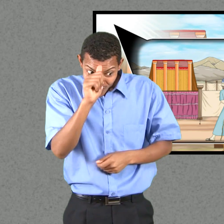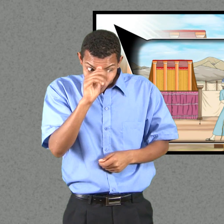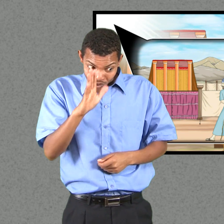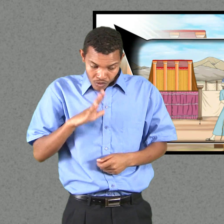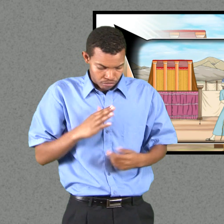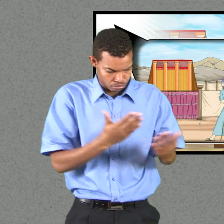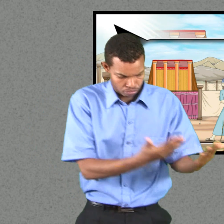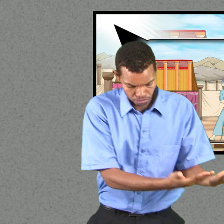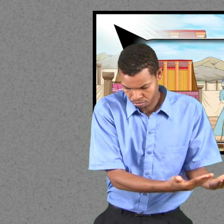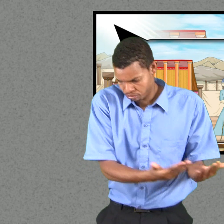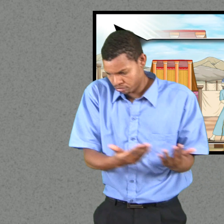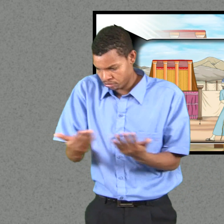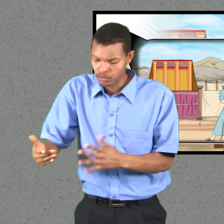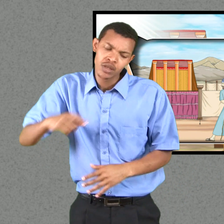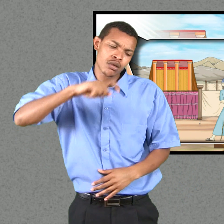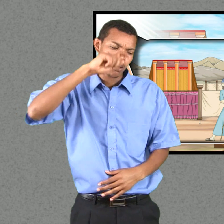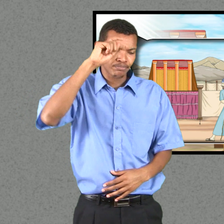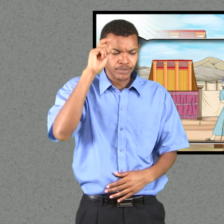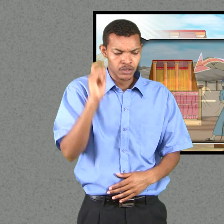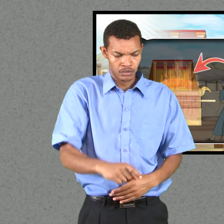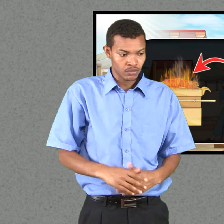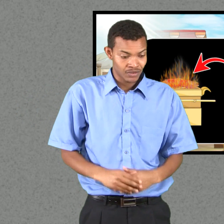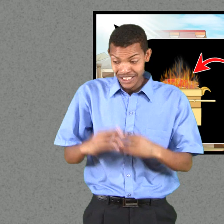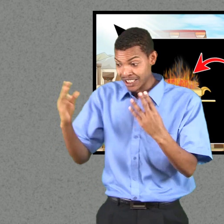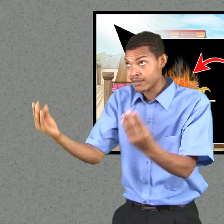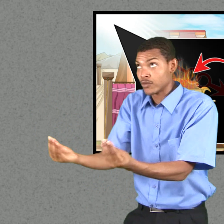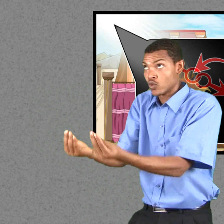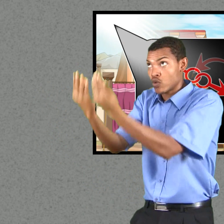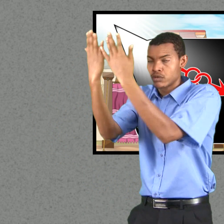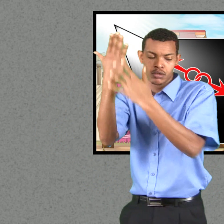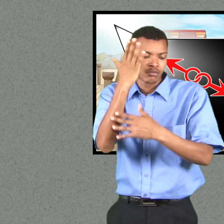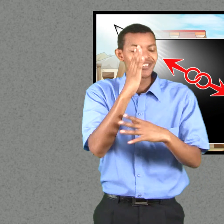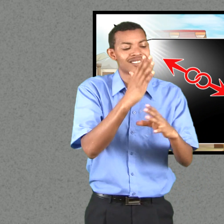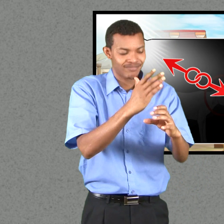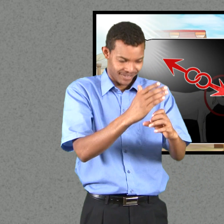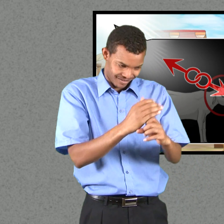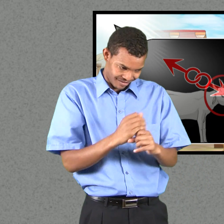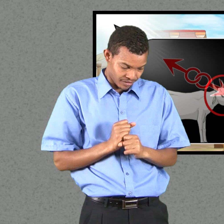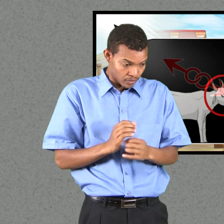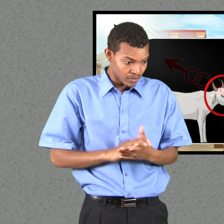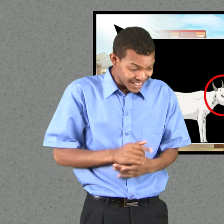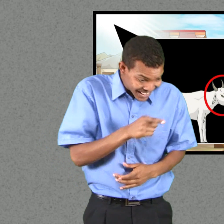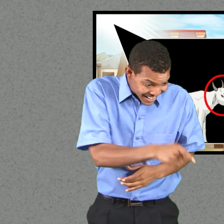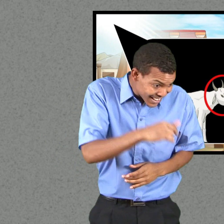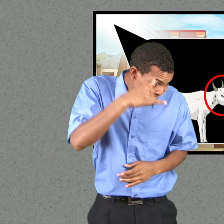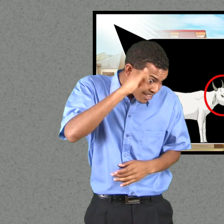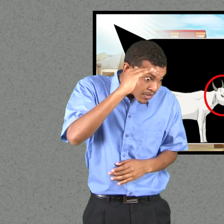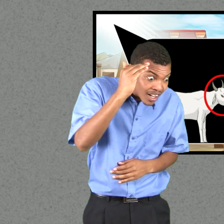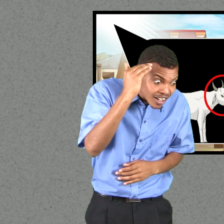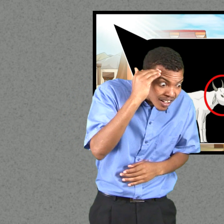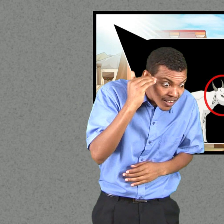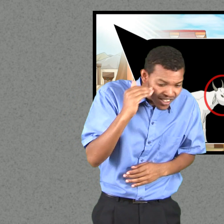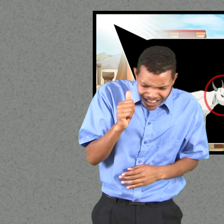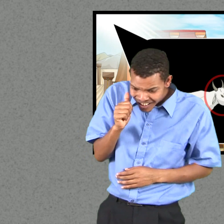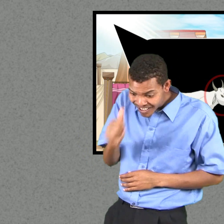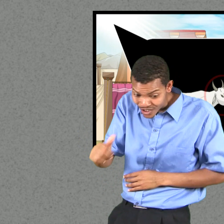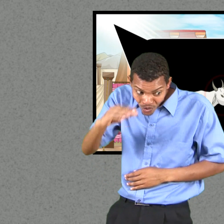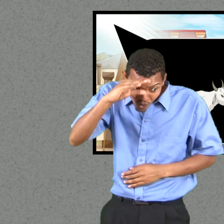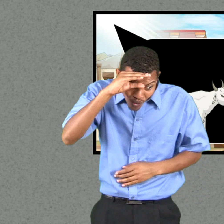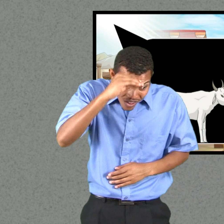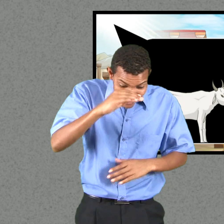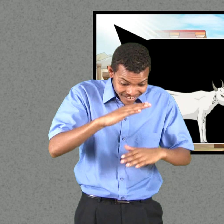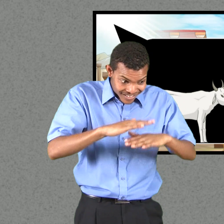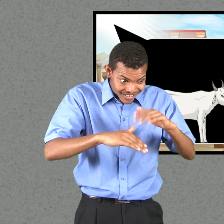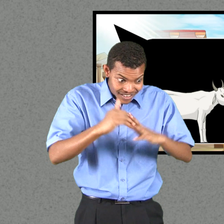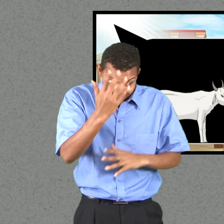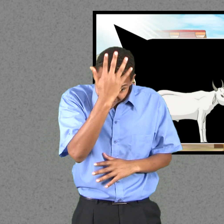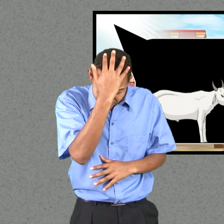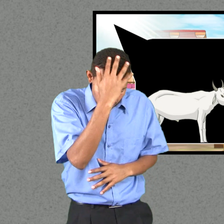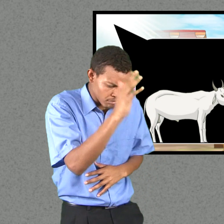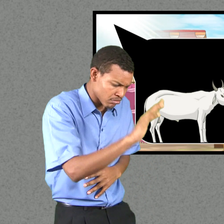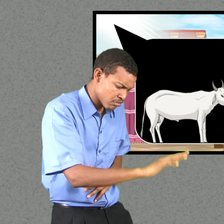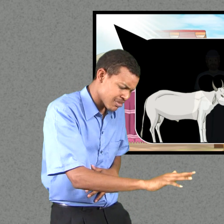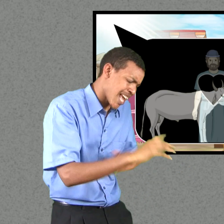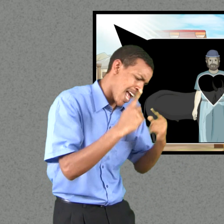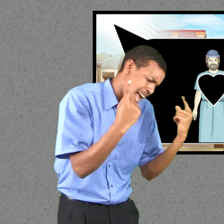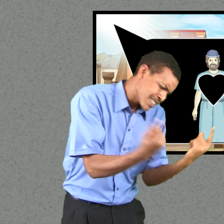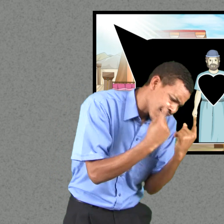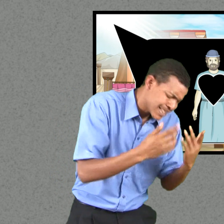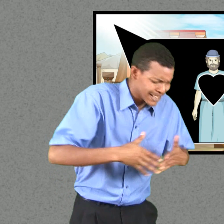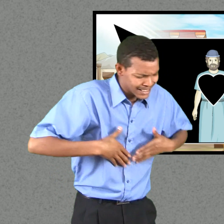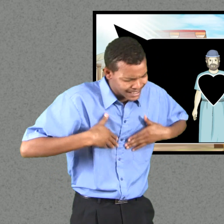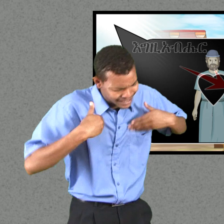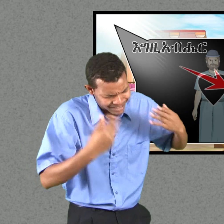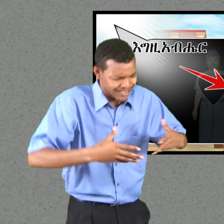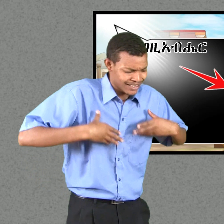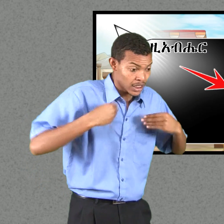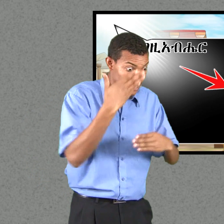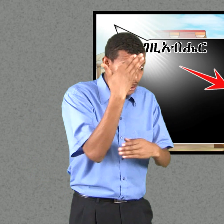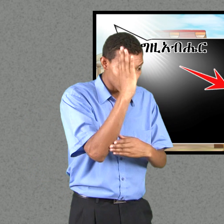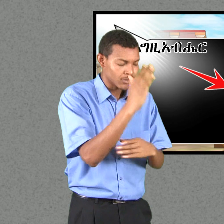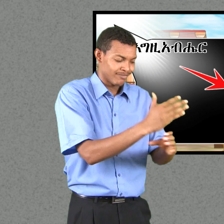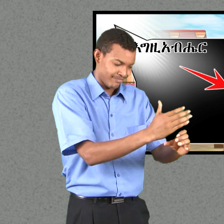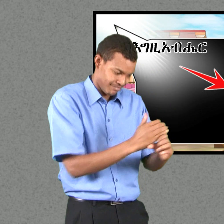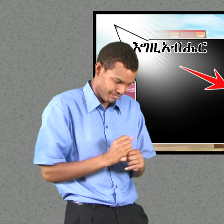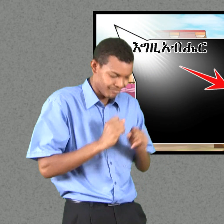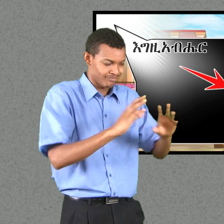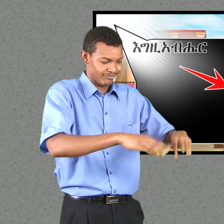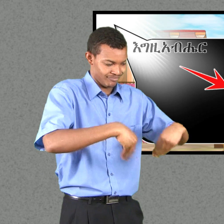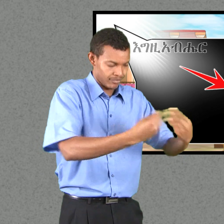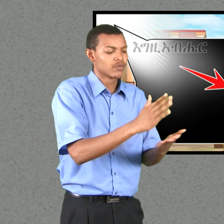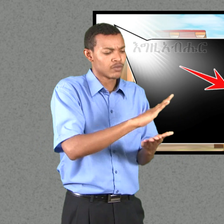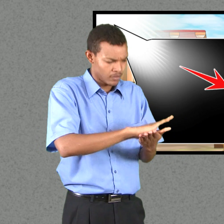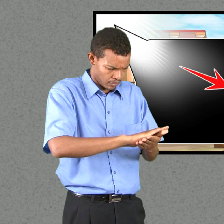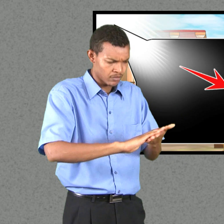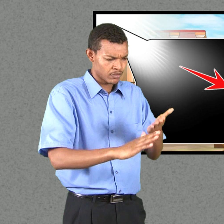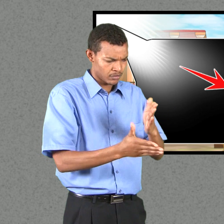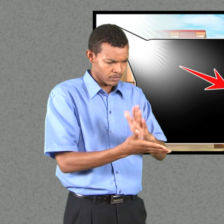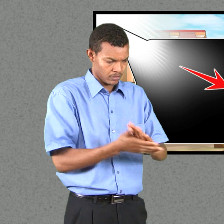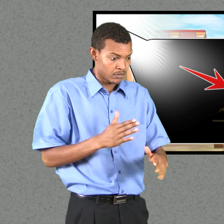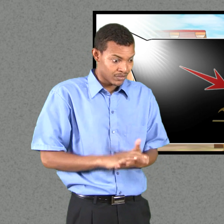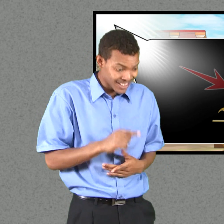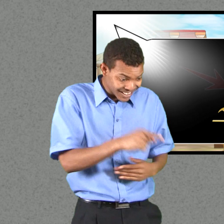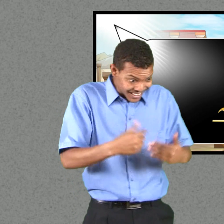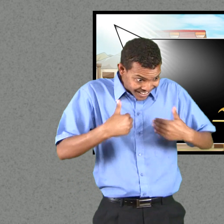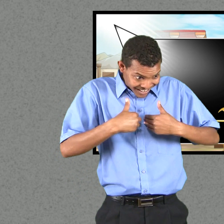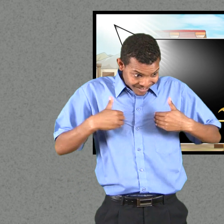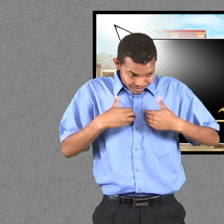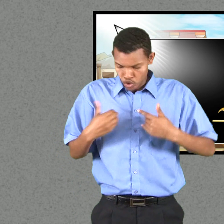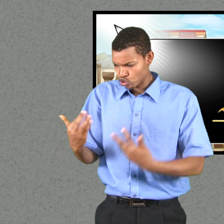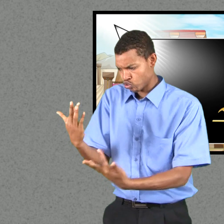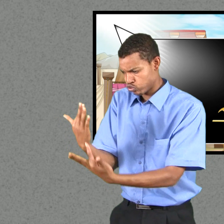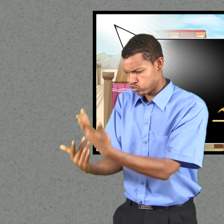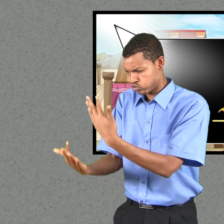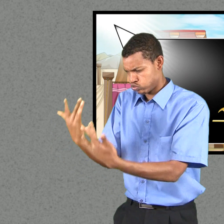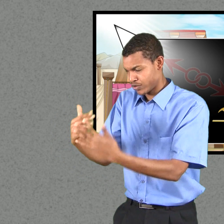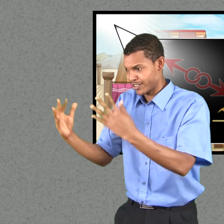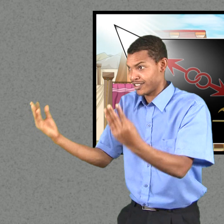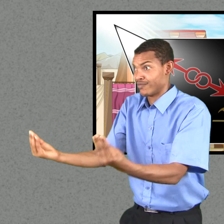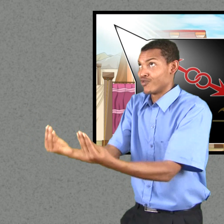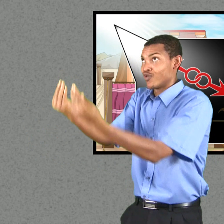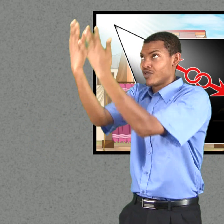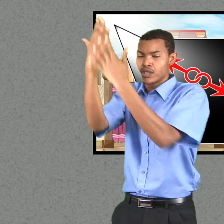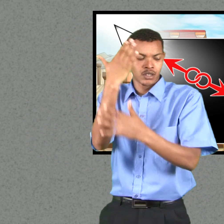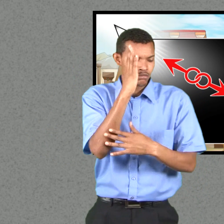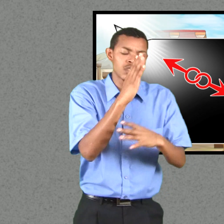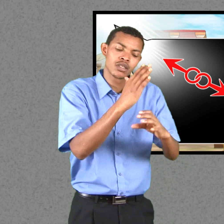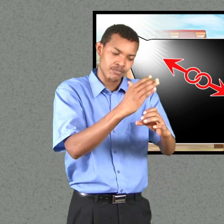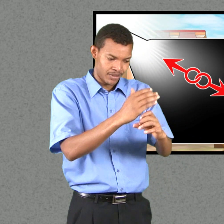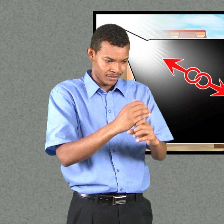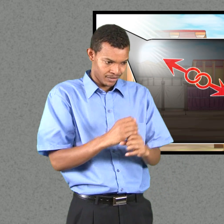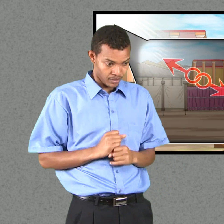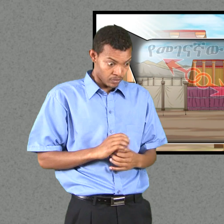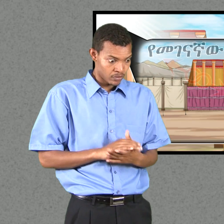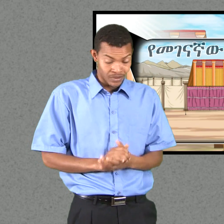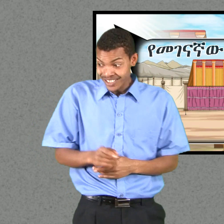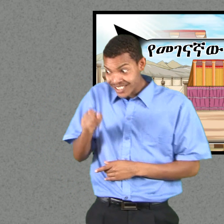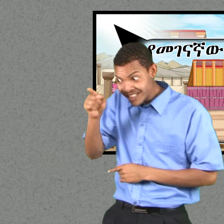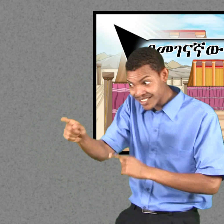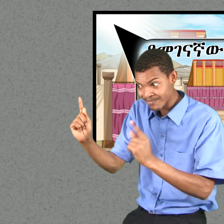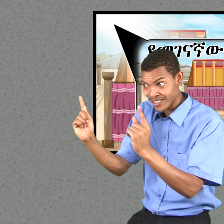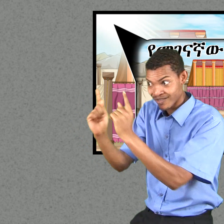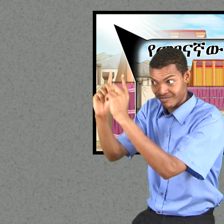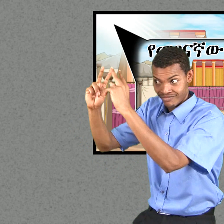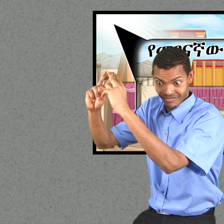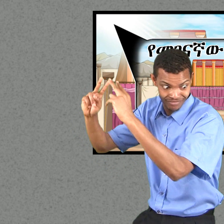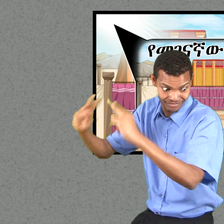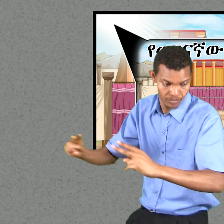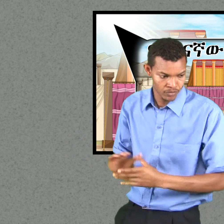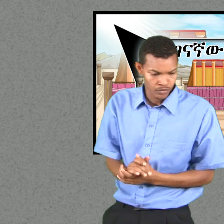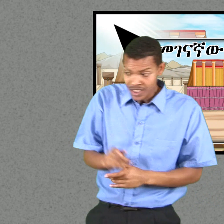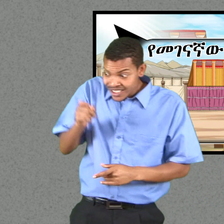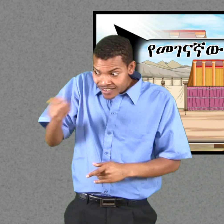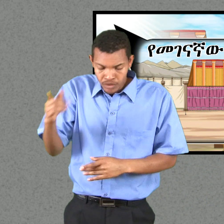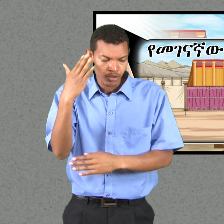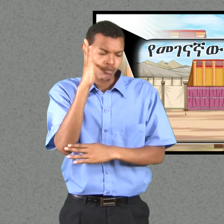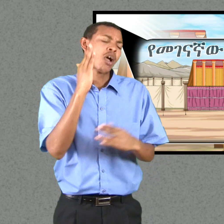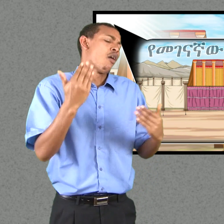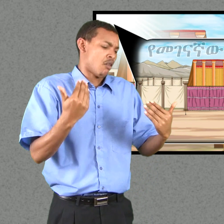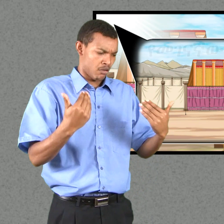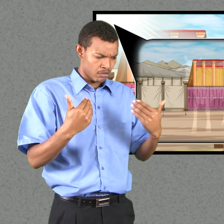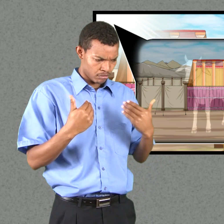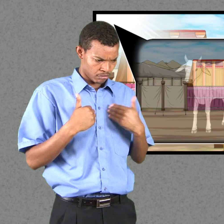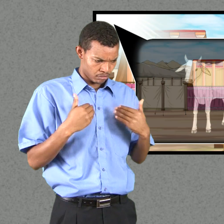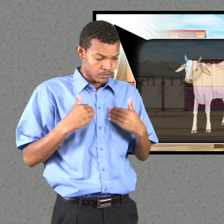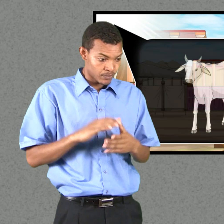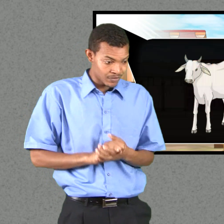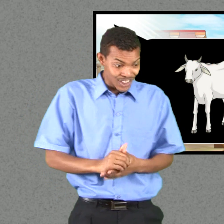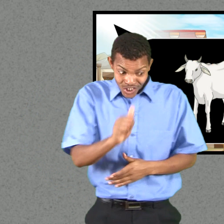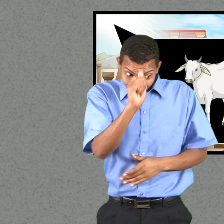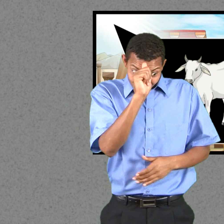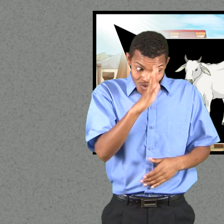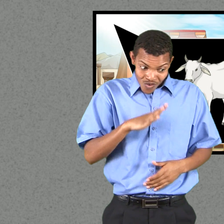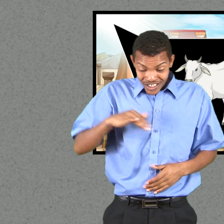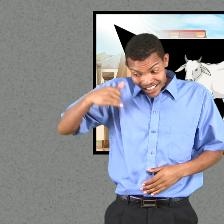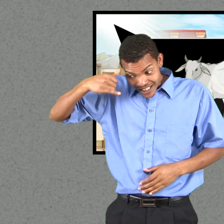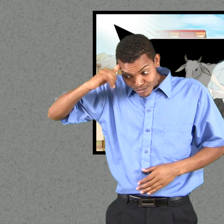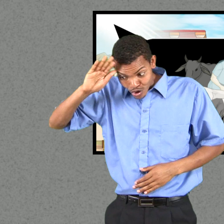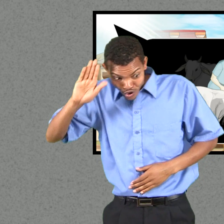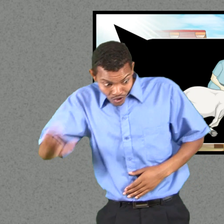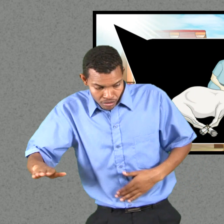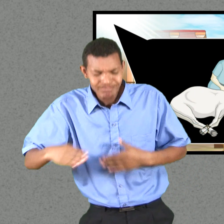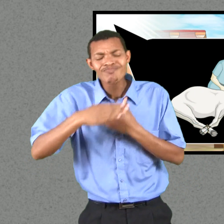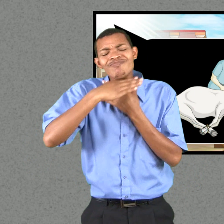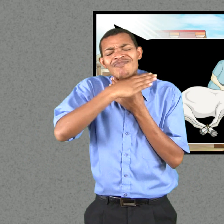If one’s offering is a burnt offering from the herd, he is to present an unblemished male. He must bring it to the entrance to the Tent of Meeting for its acceptance before the LORD. He is to lay his hand on the head of the burnt offering, so it can be accepted on his behalf to make atonement for him.